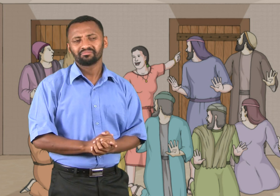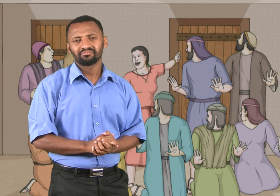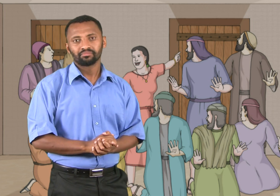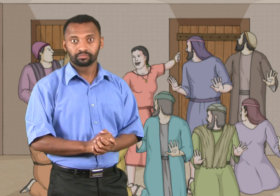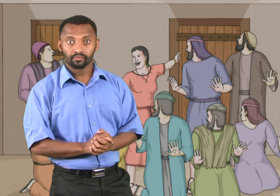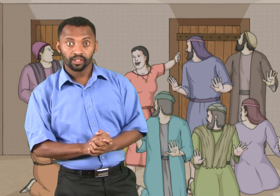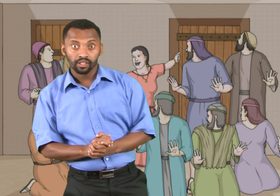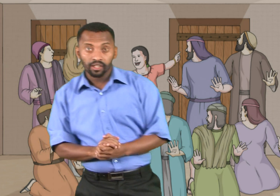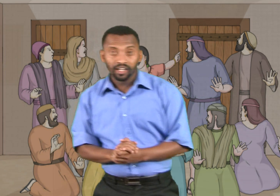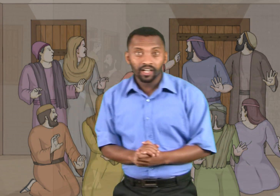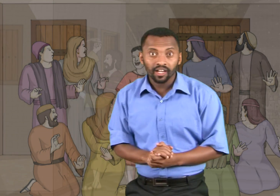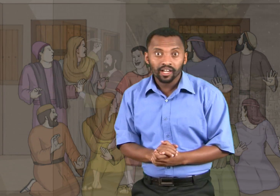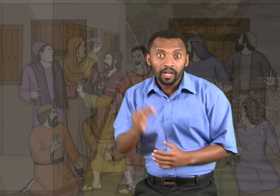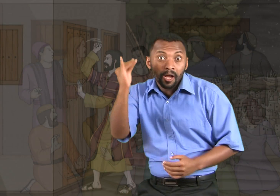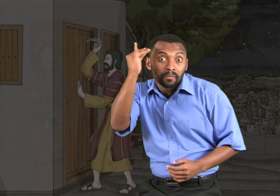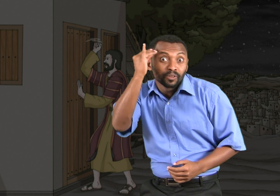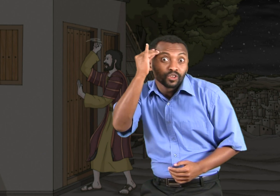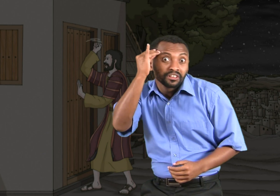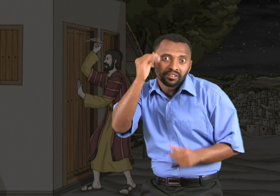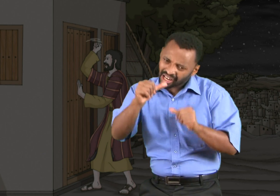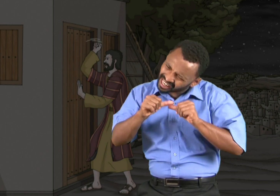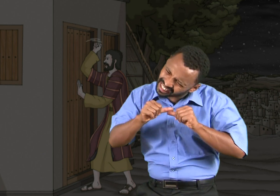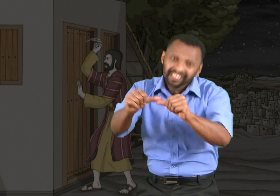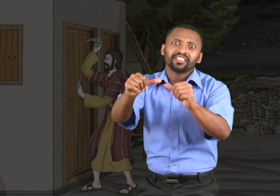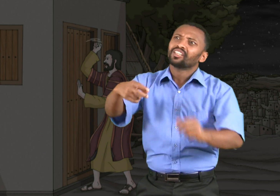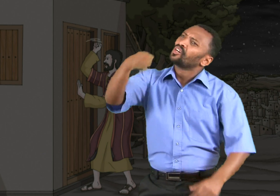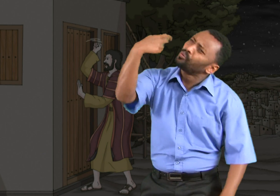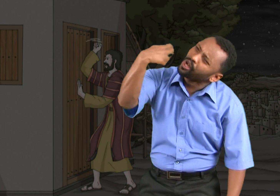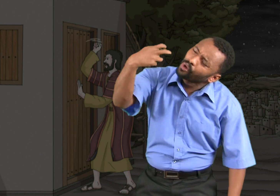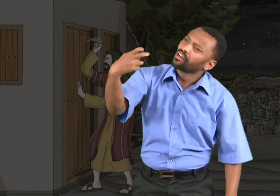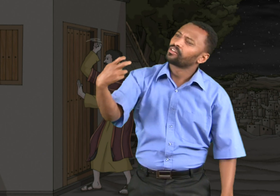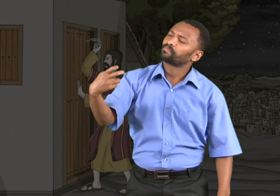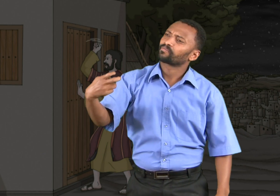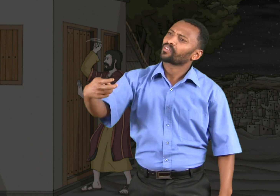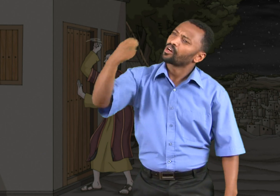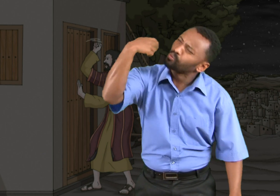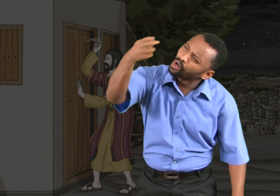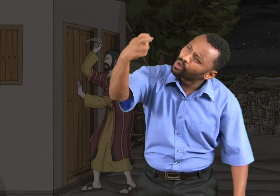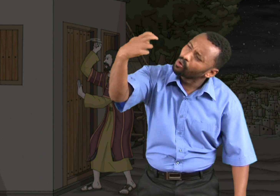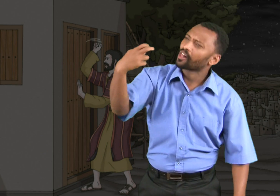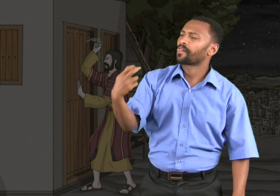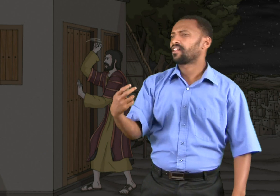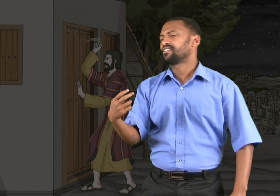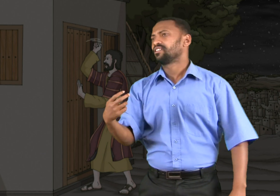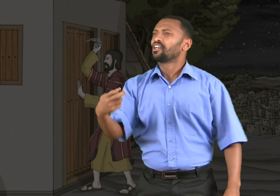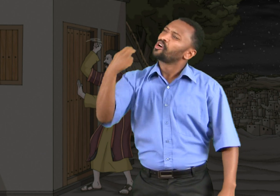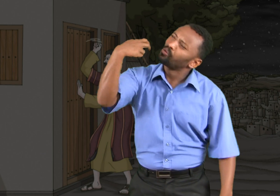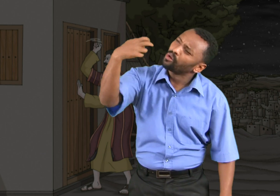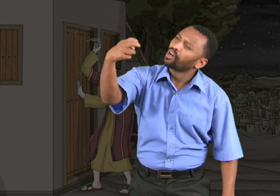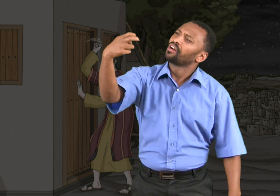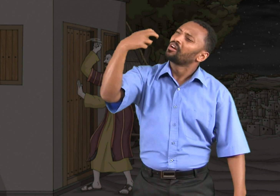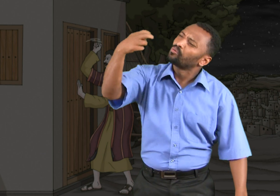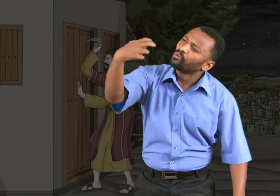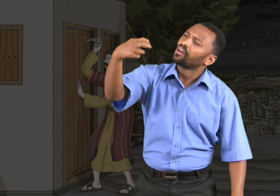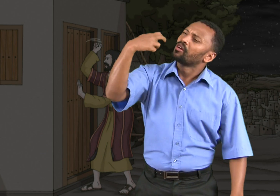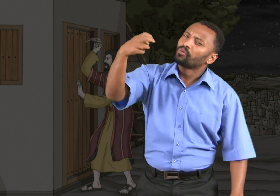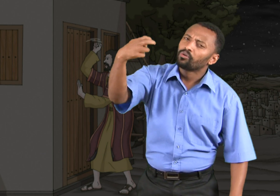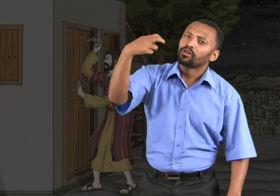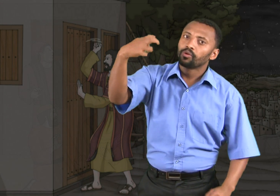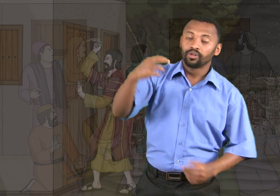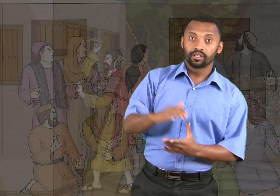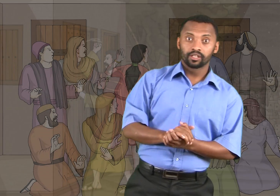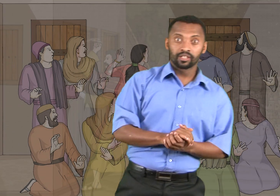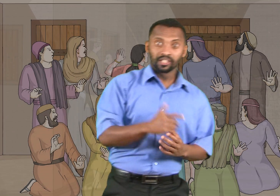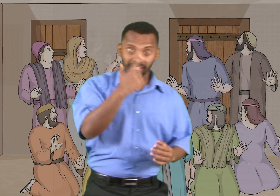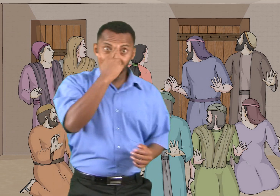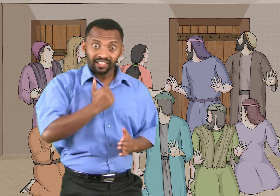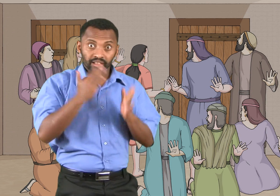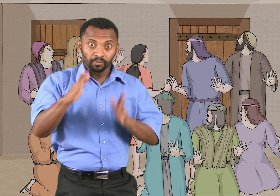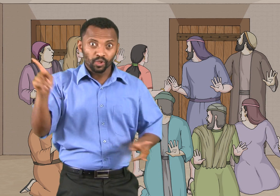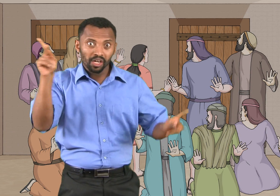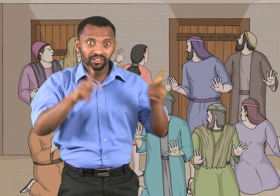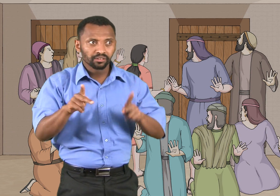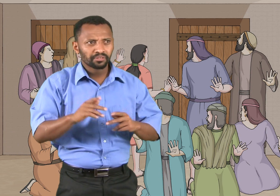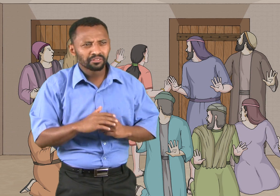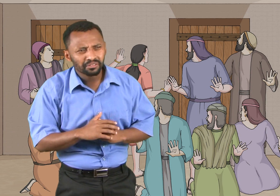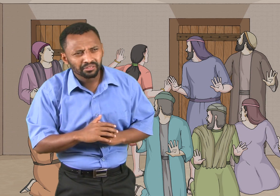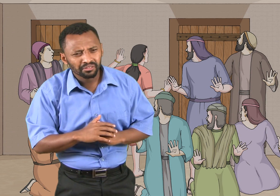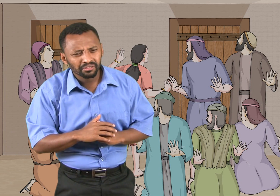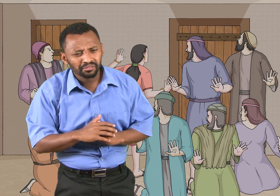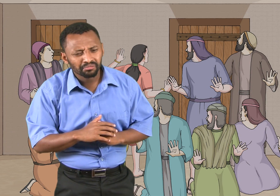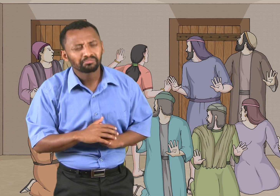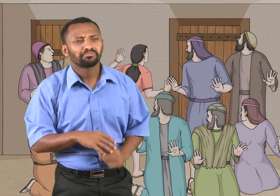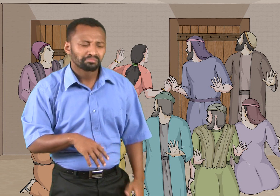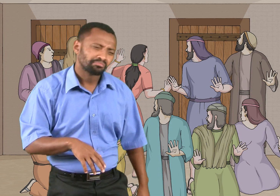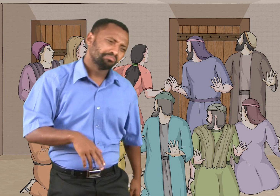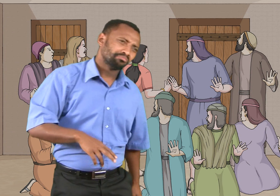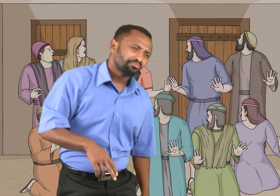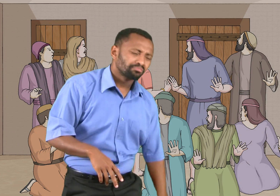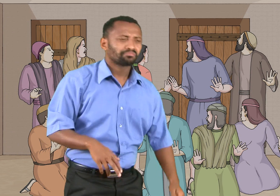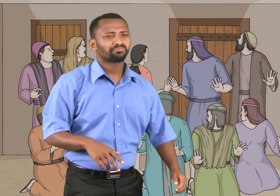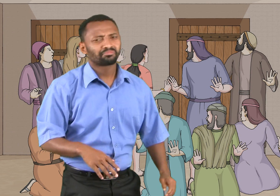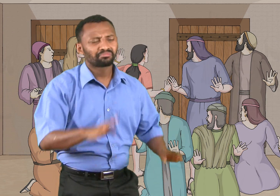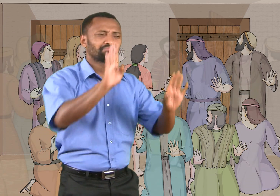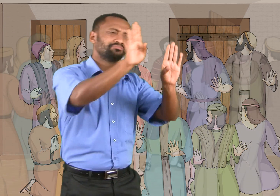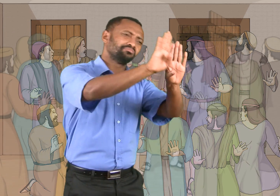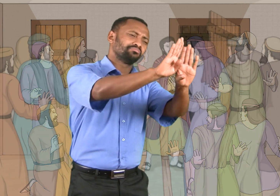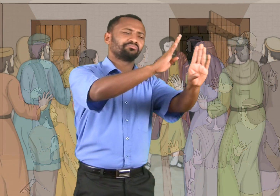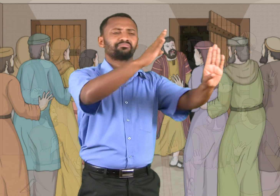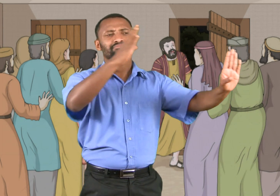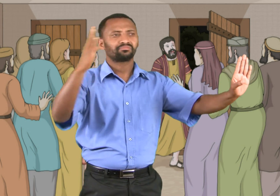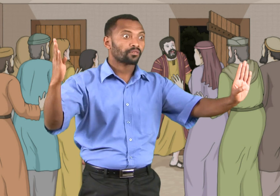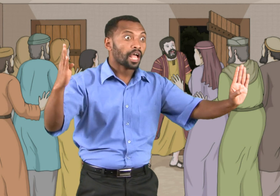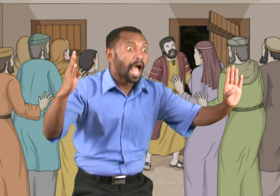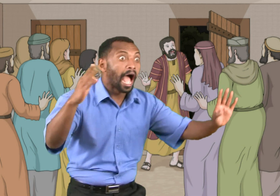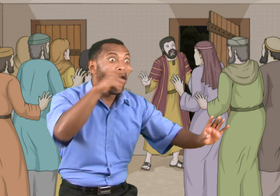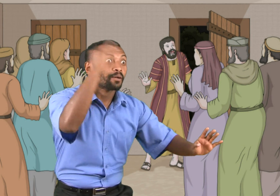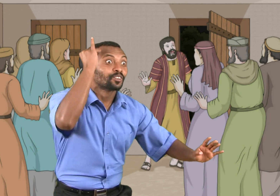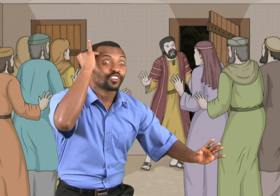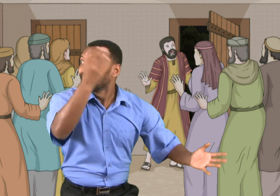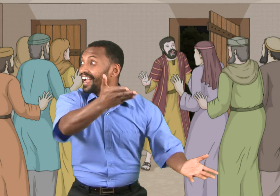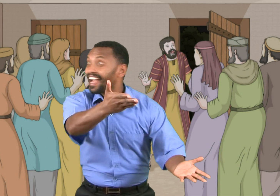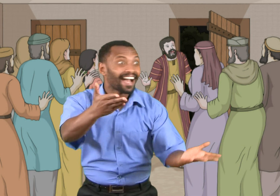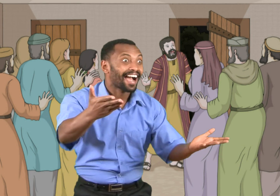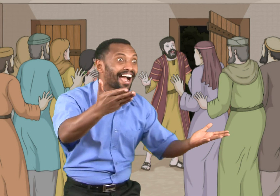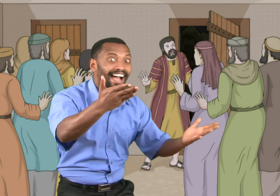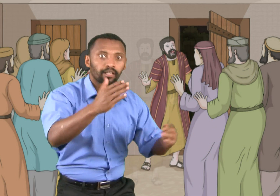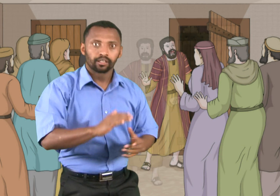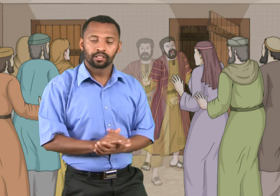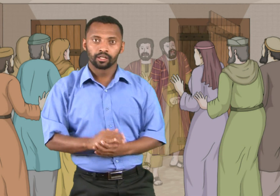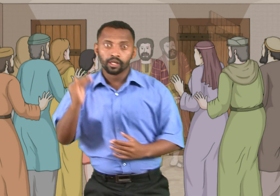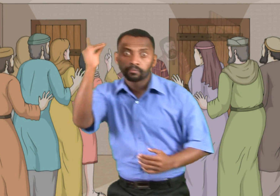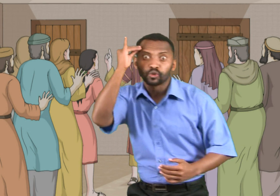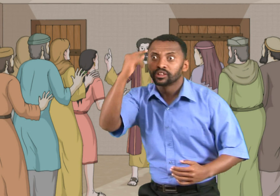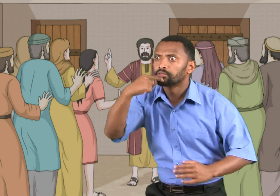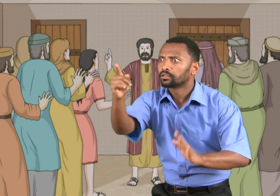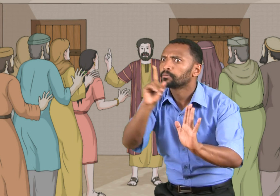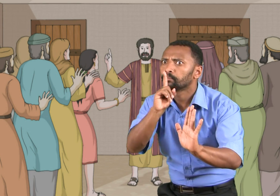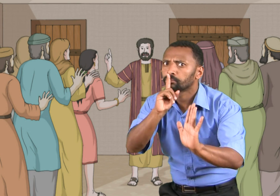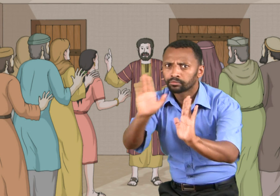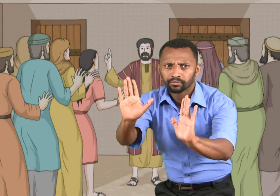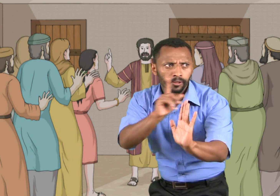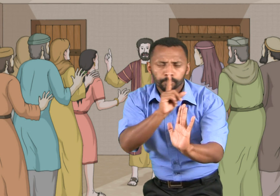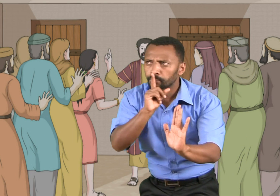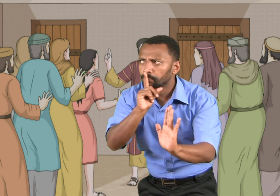But Peter kept on knocking, and when they opened the door and saw him, they were astounded.